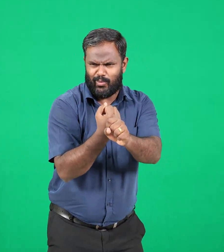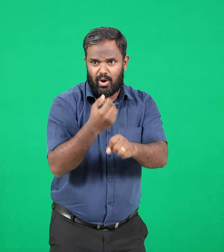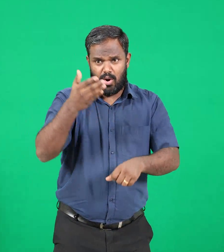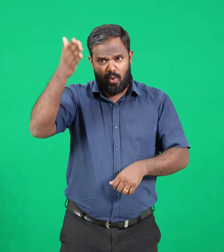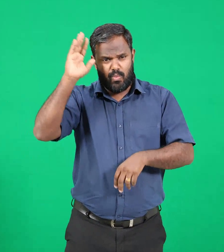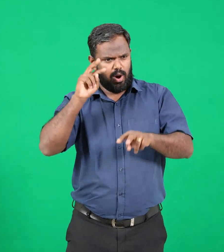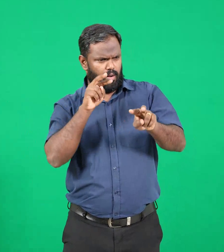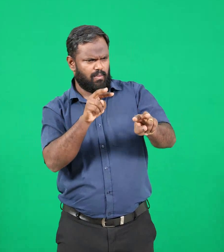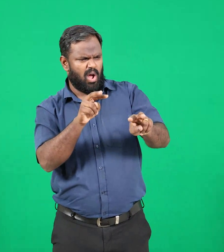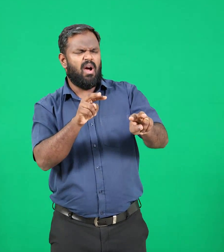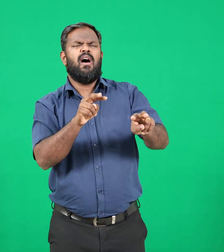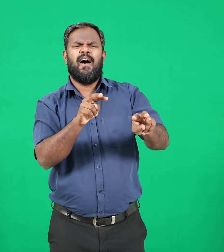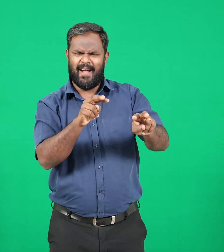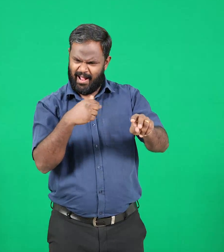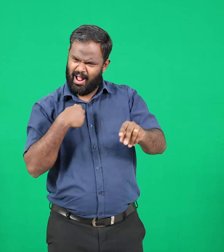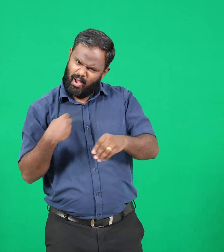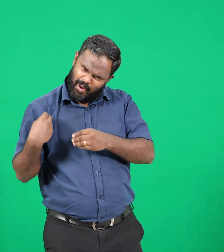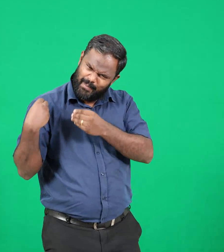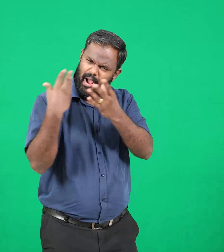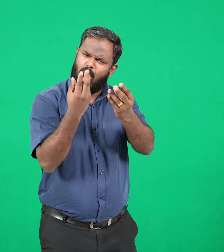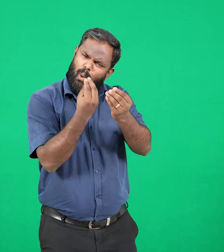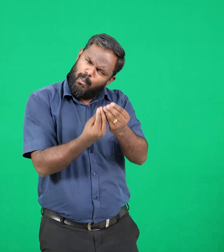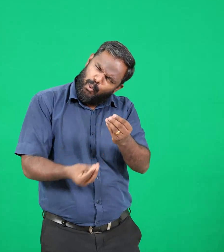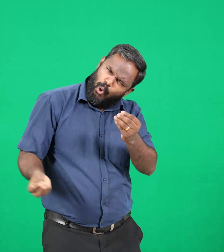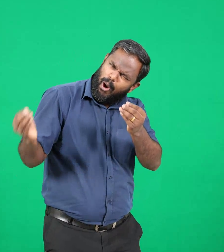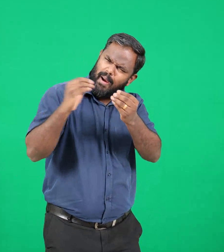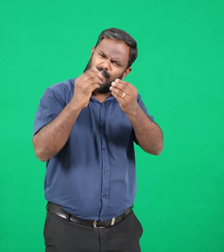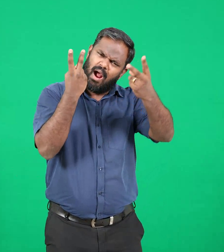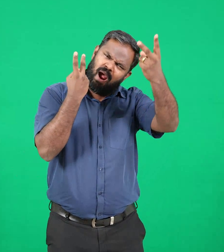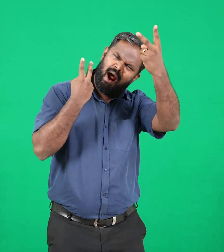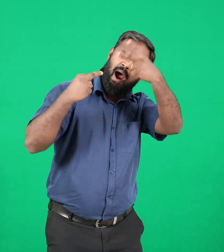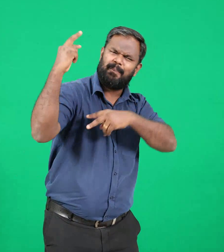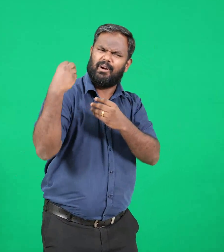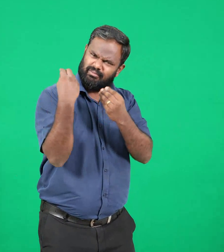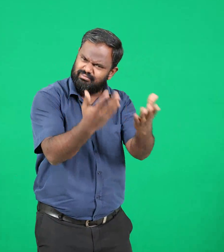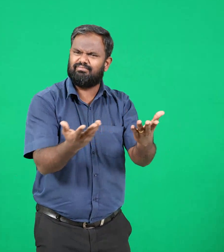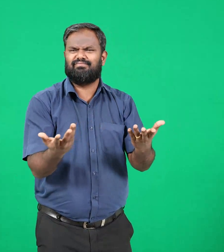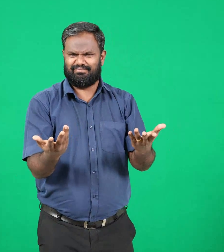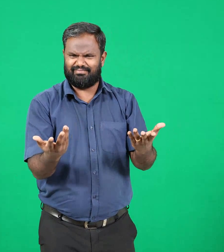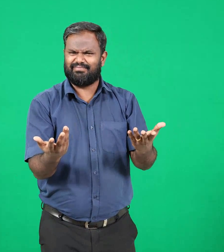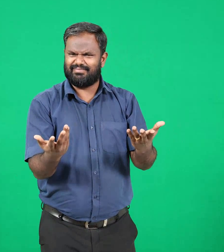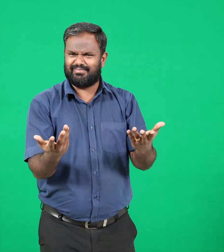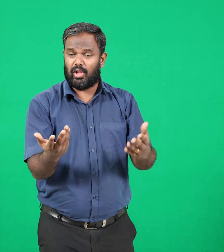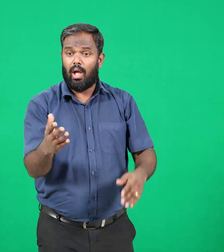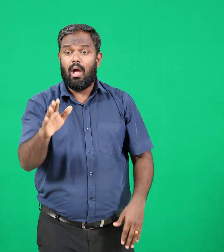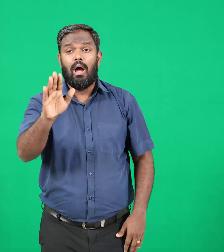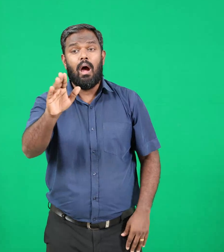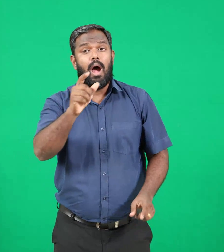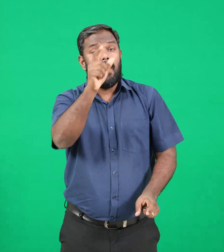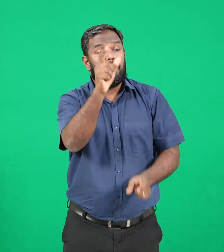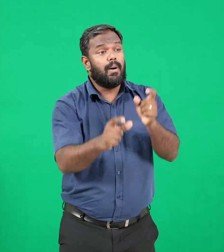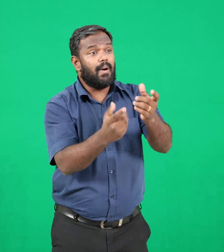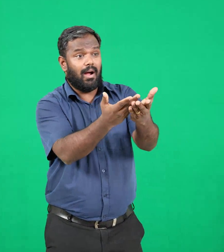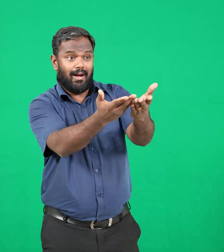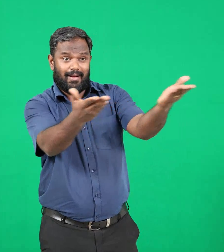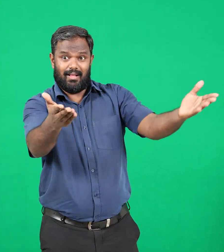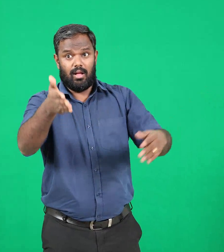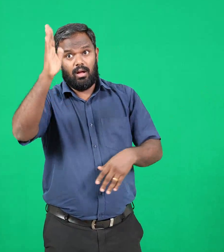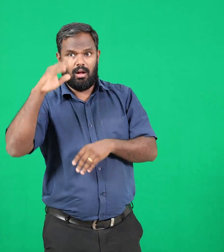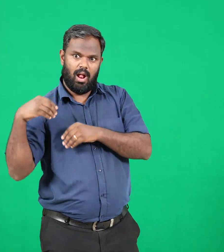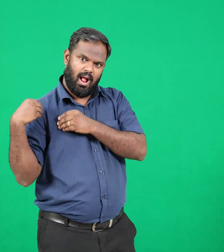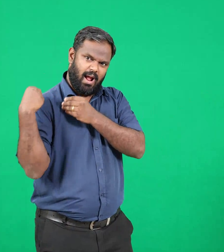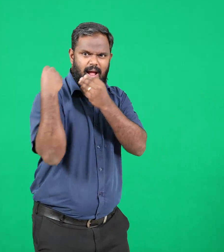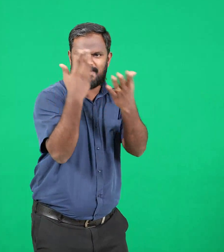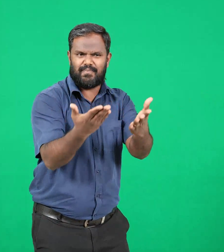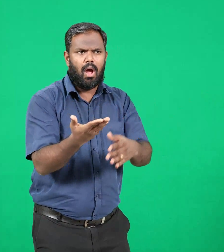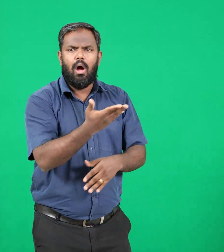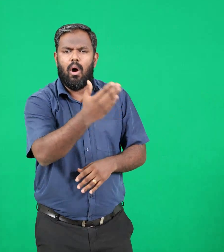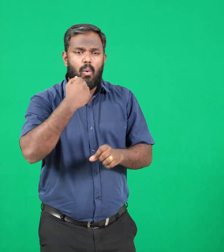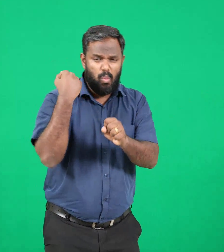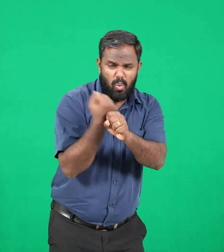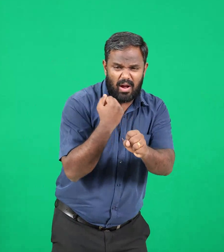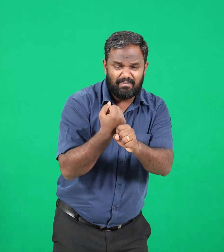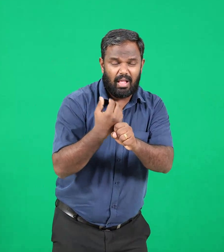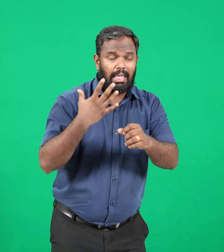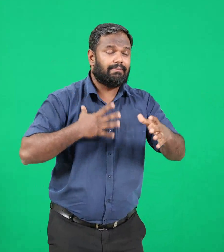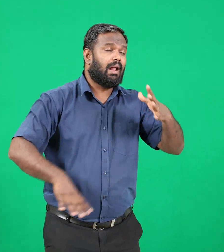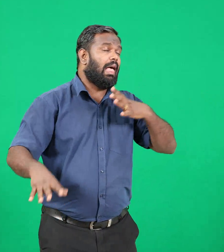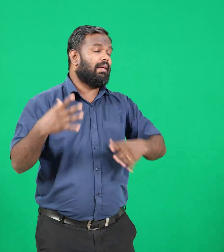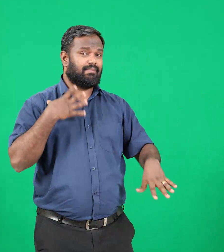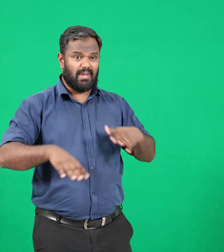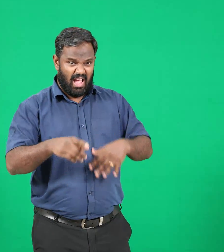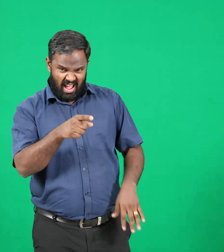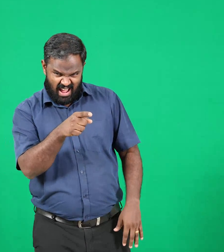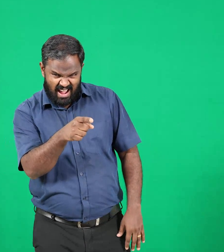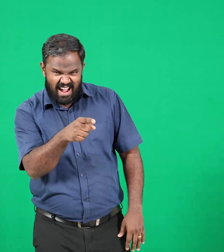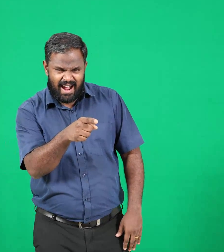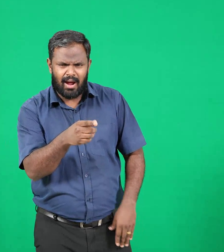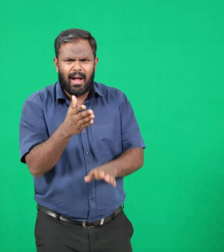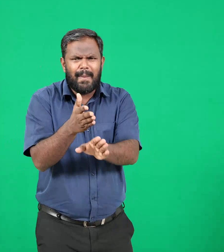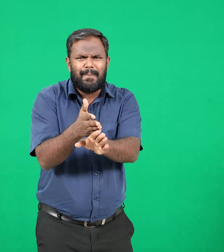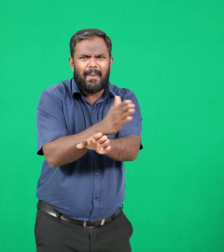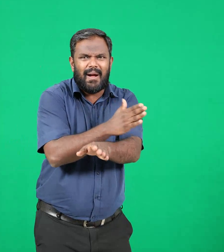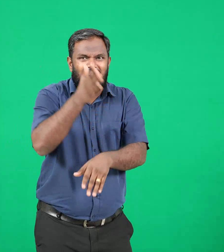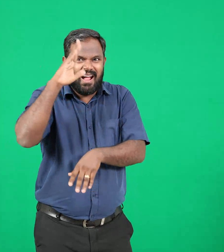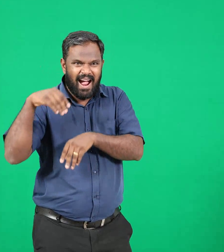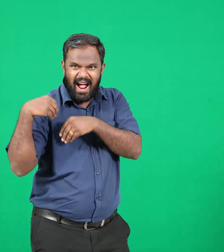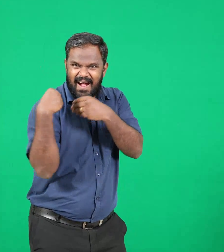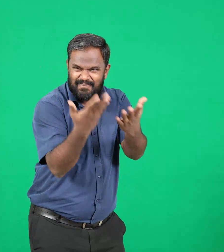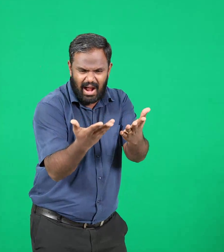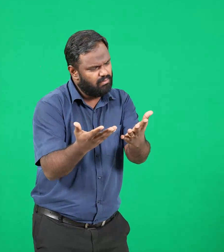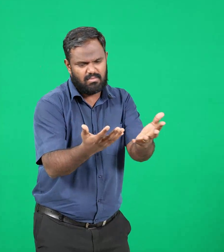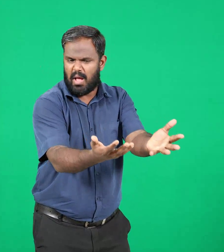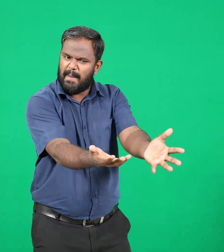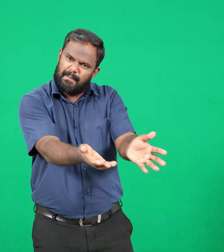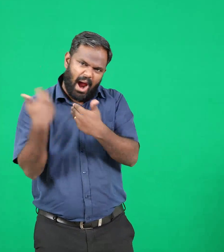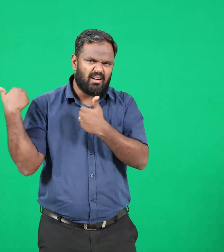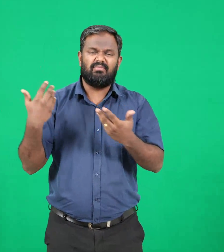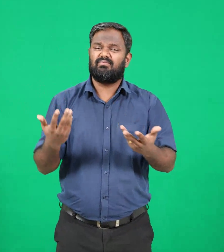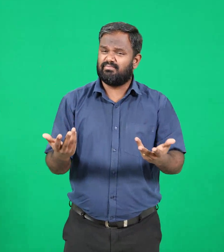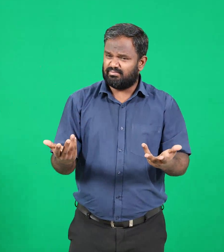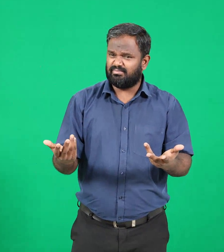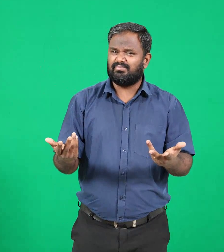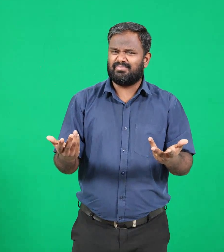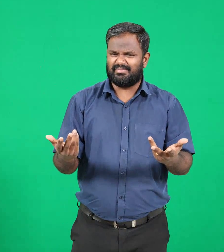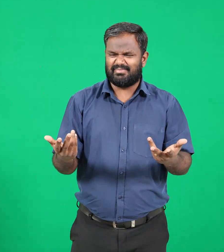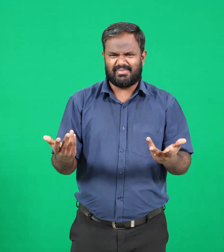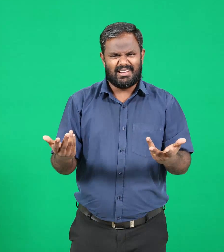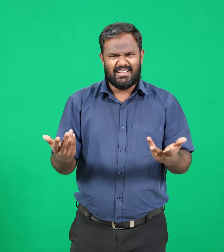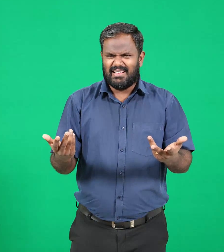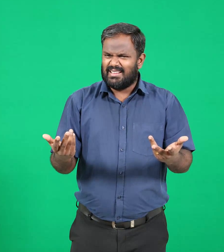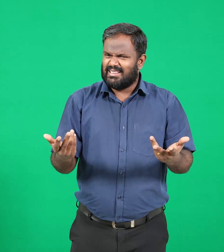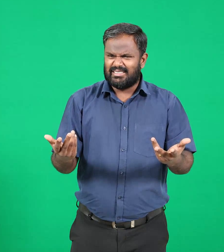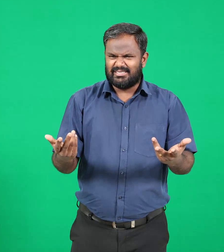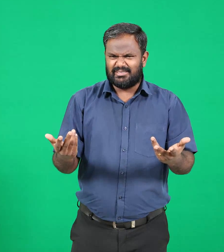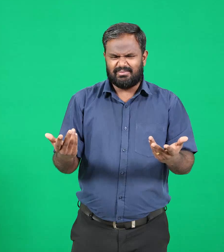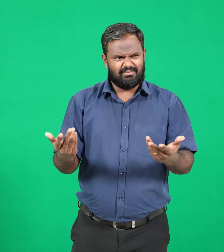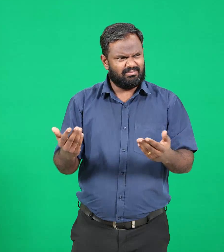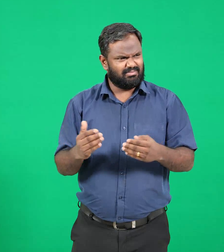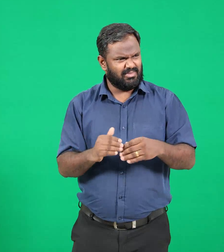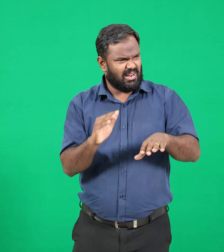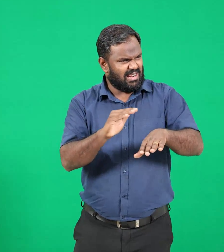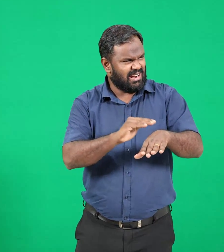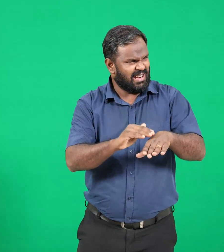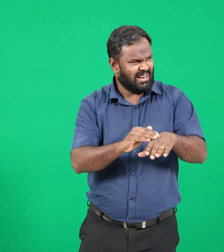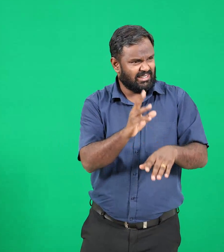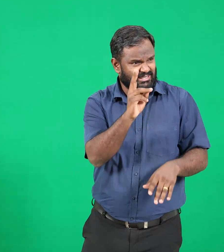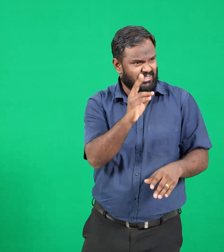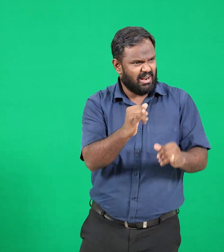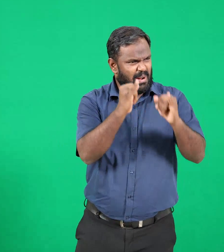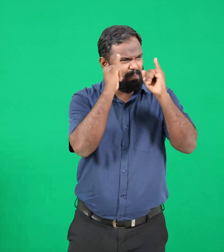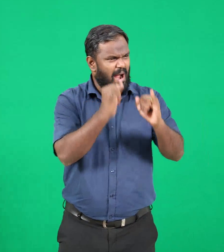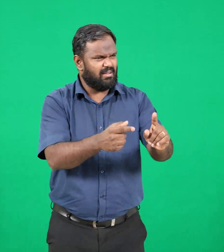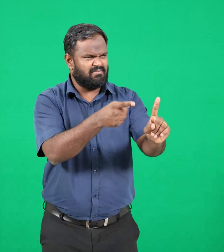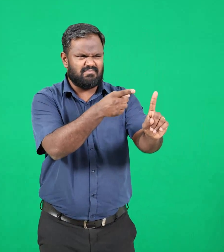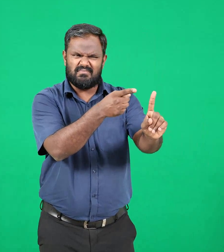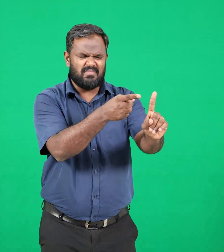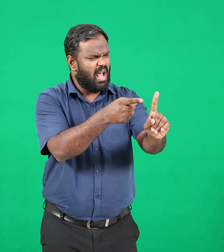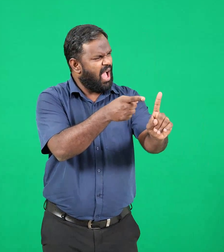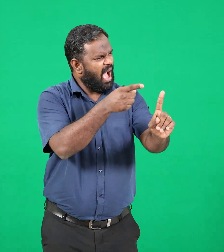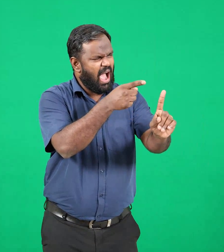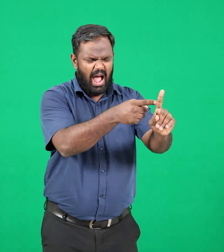But the one who does not have, even what he has will be taken away from him.